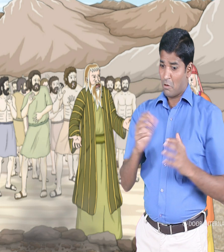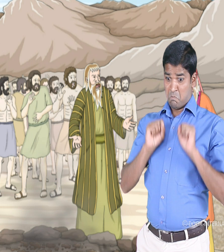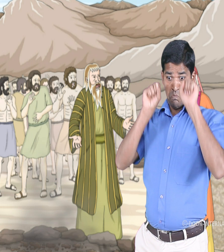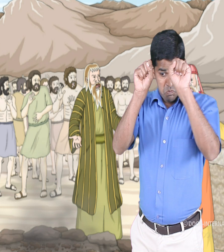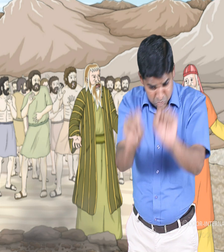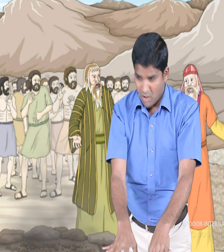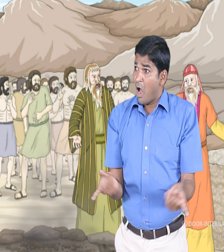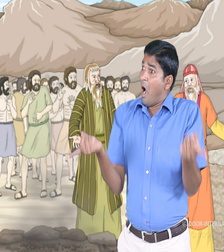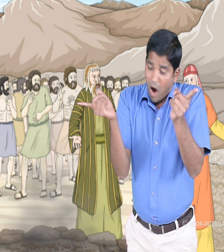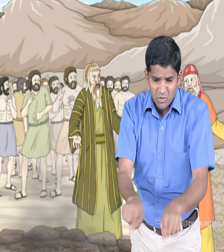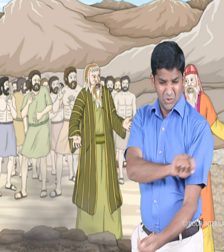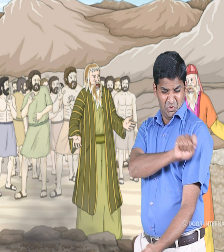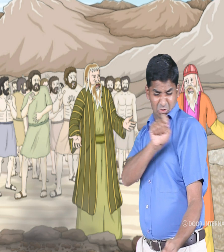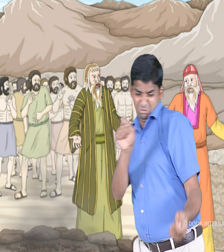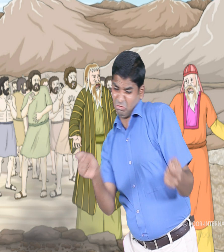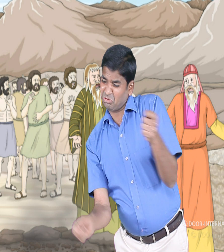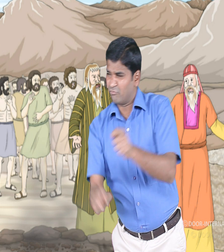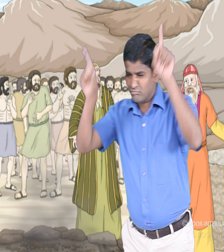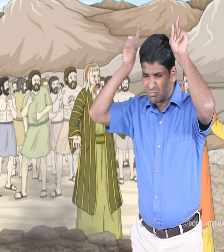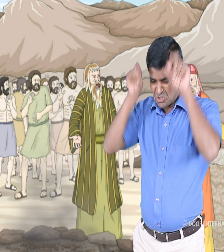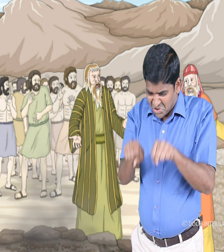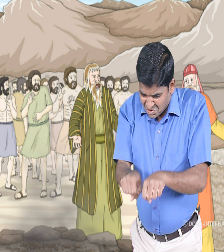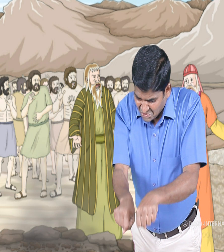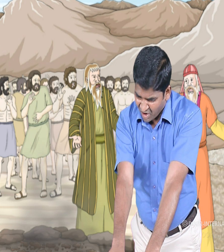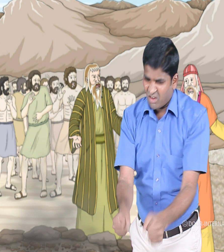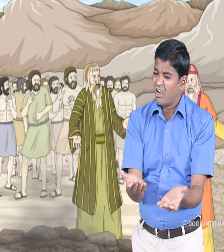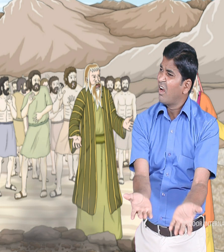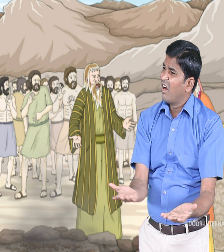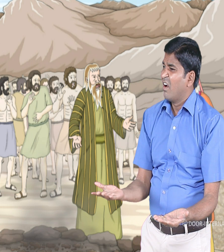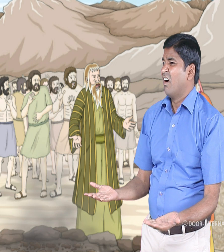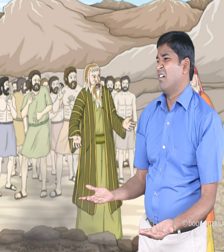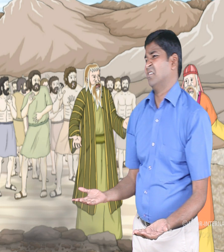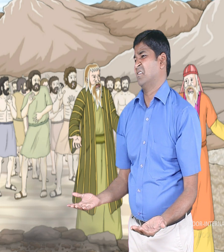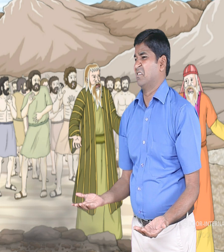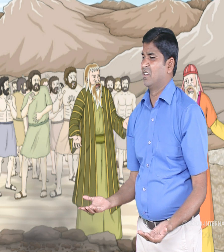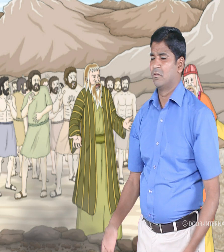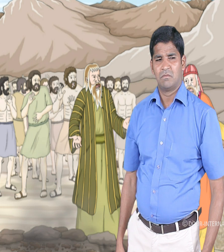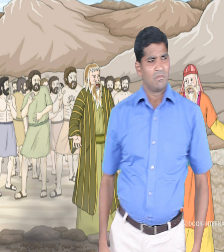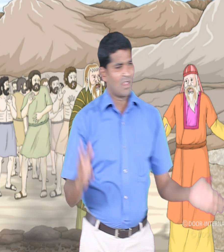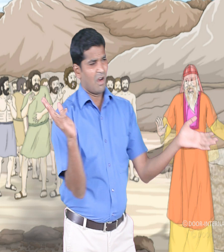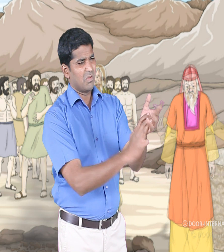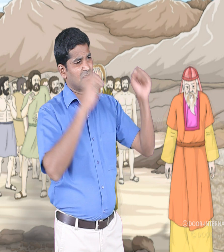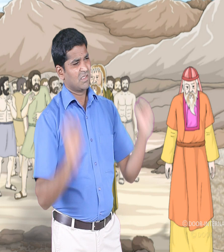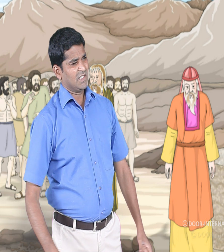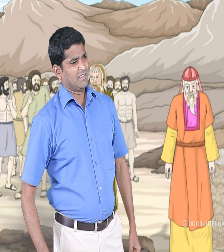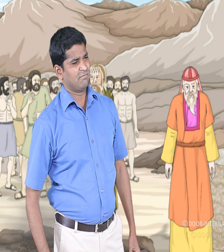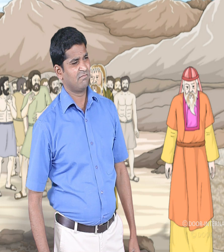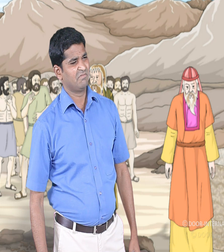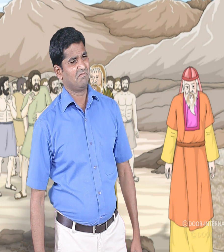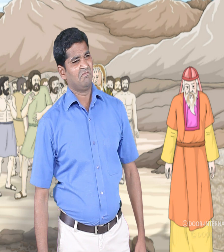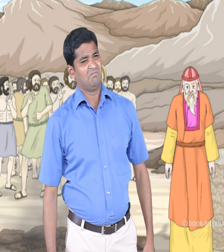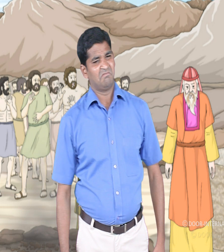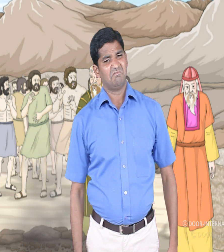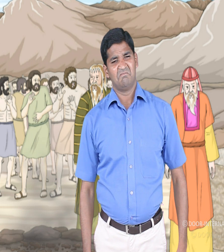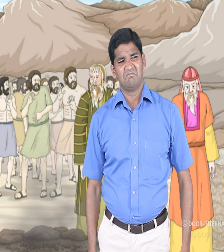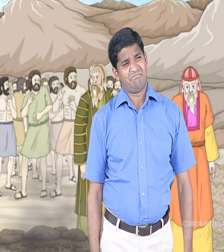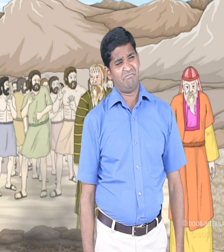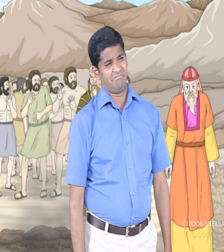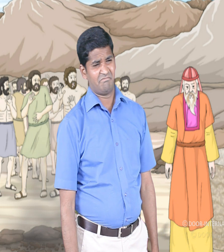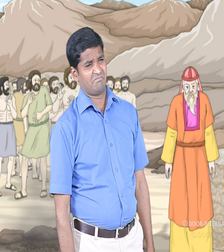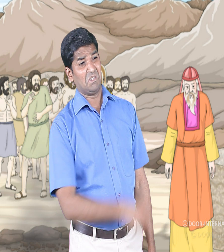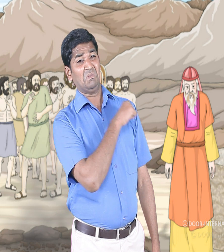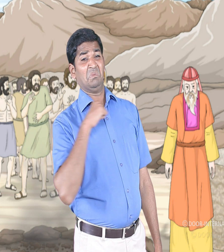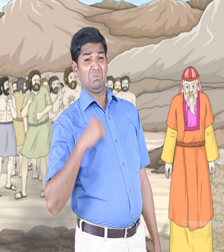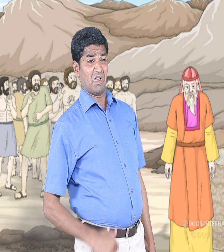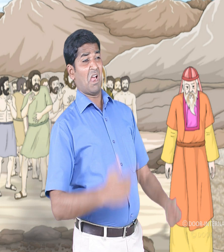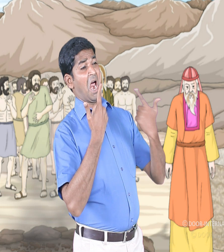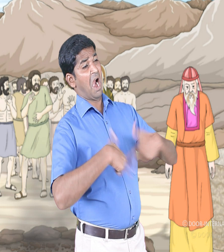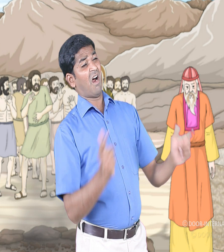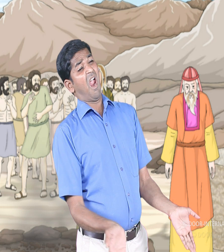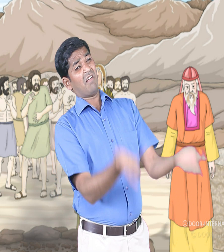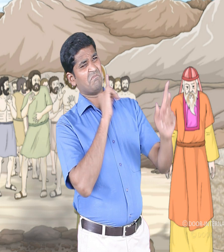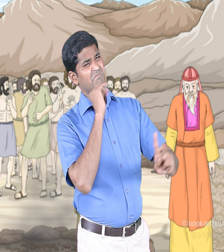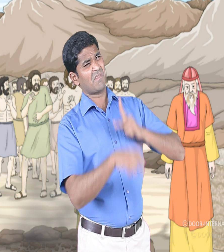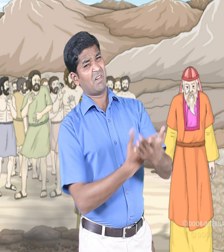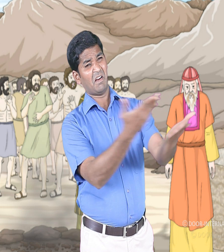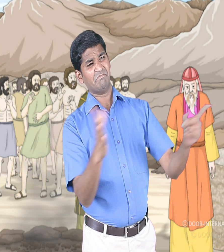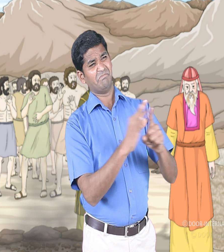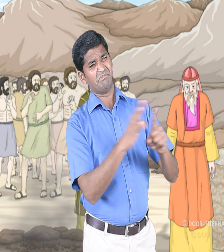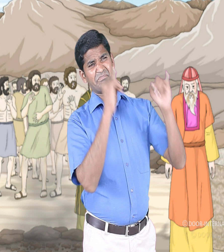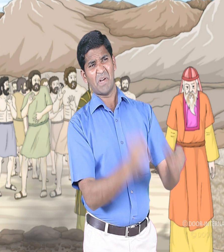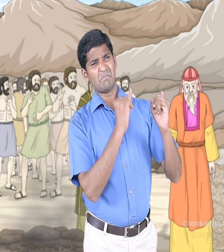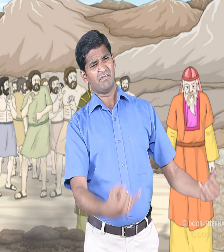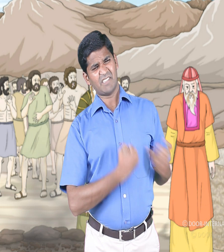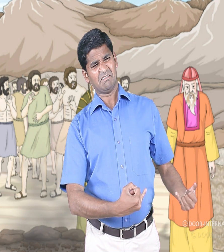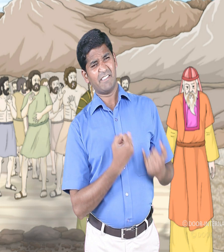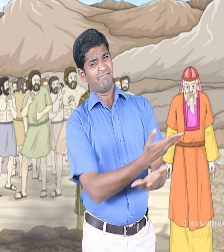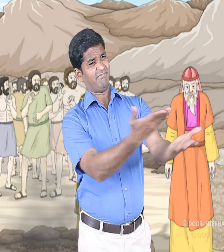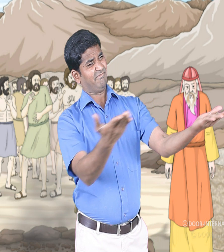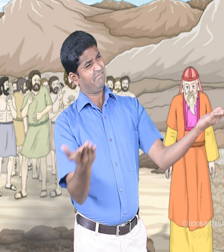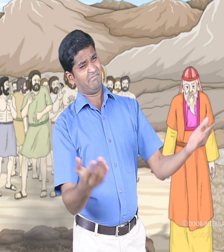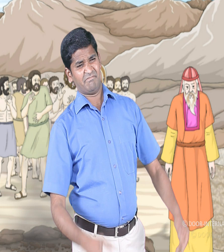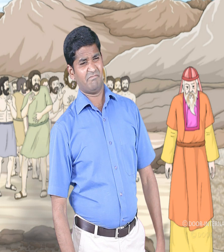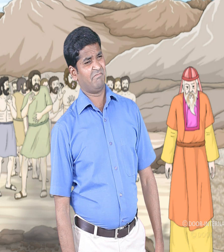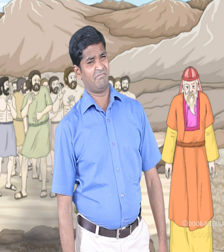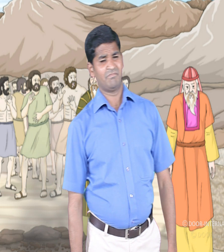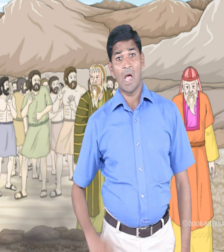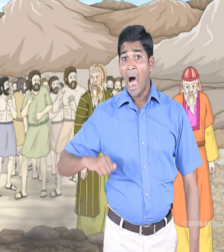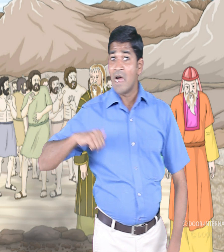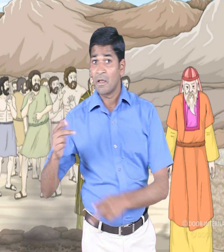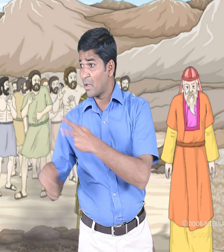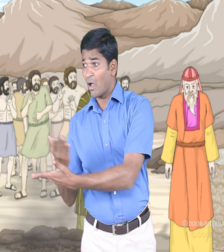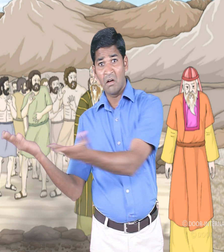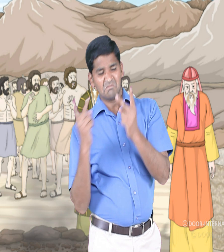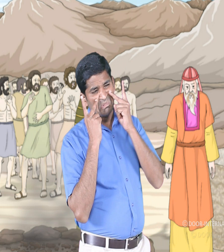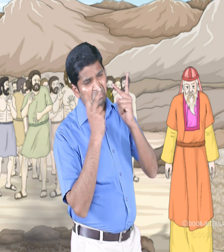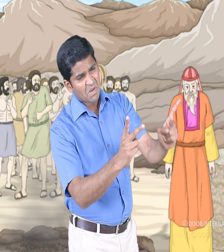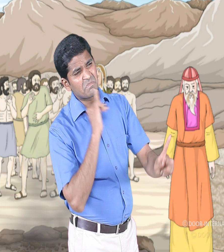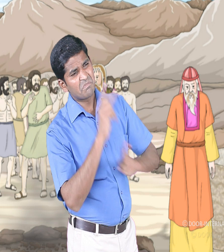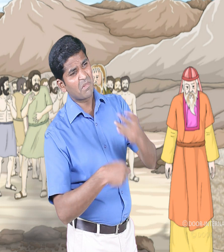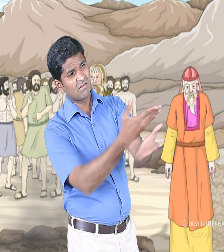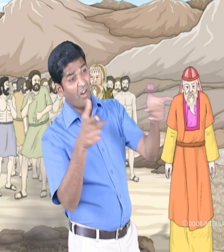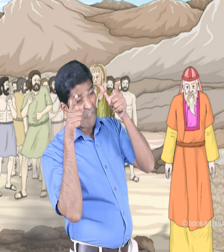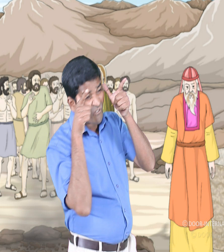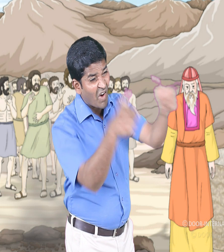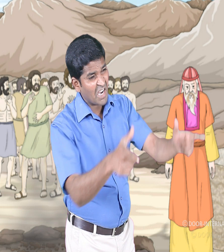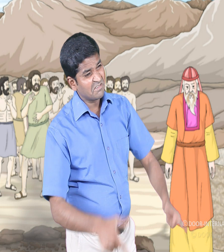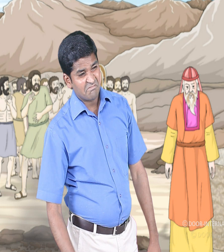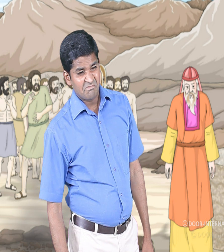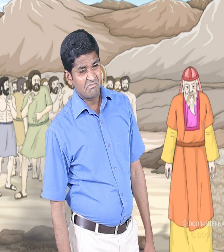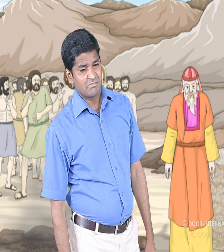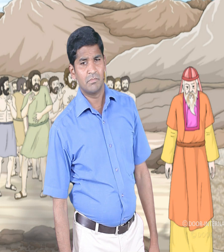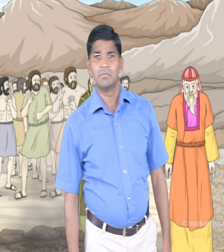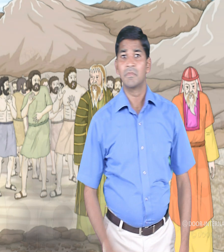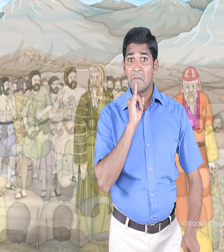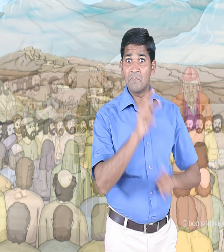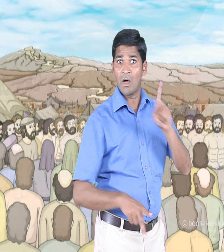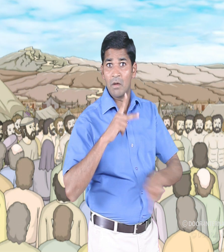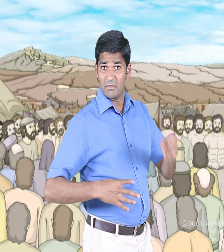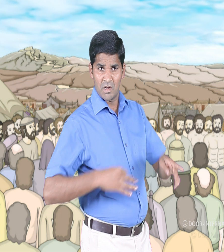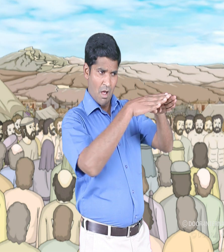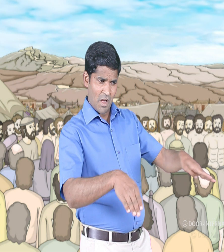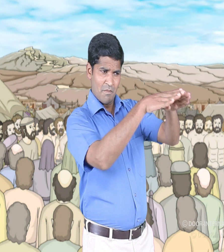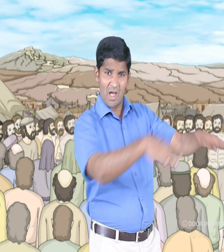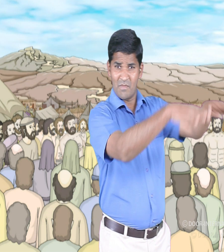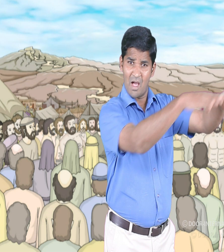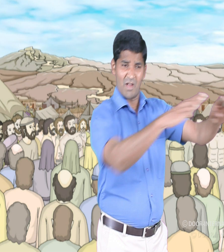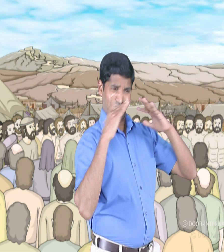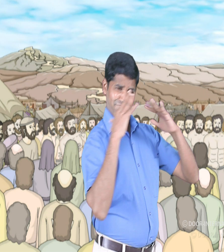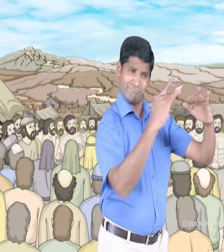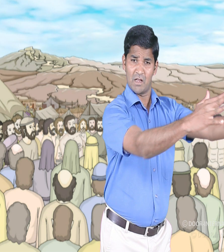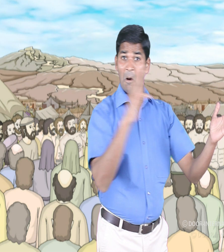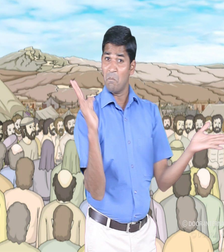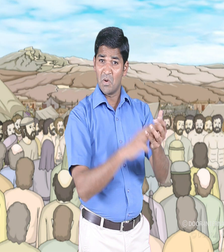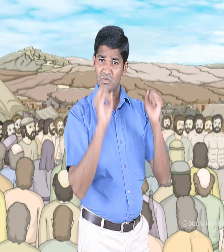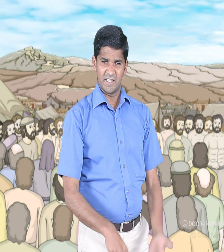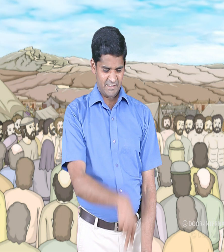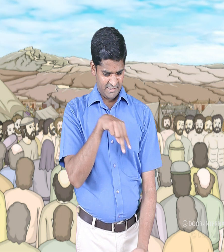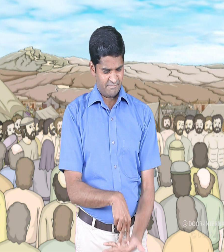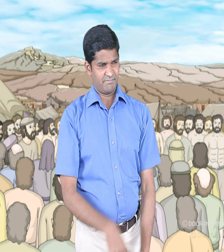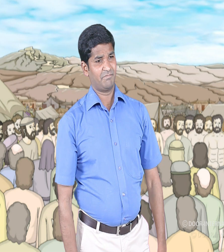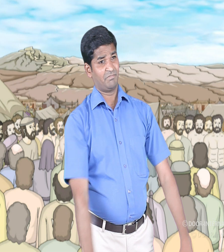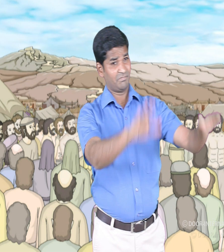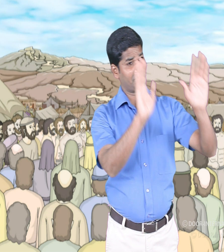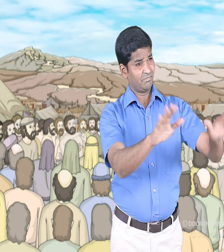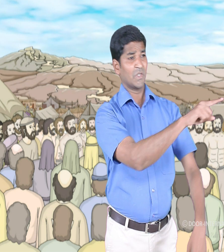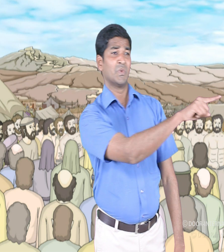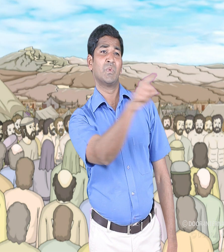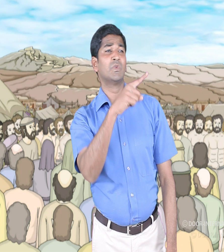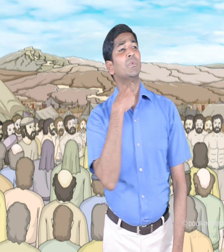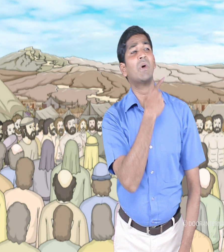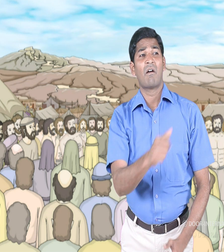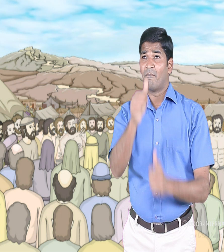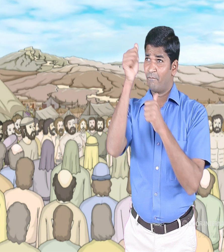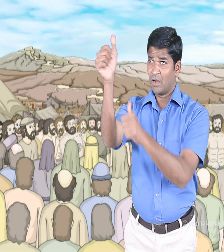So I said to them, ‘Whoever has gold, let him take it off,’ and they gave it to me. And when I threw it into the fire, out came this calf!”